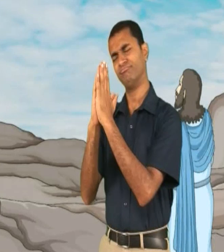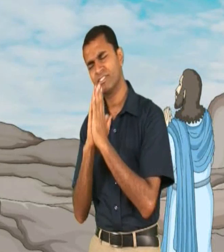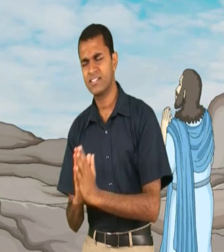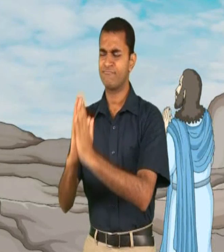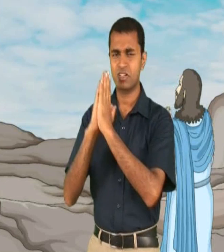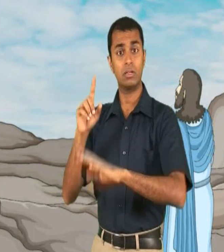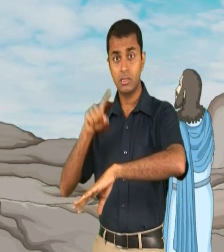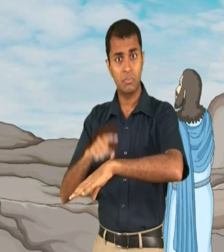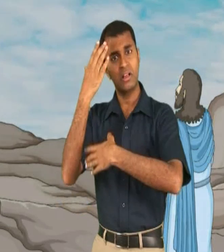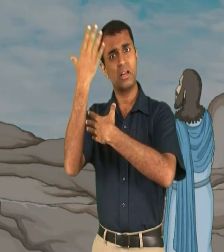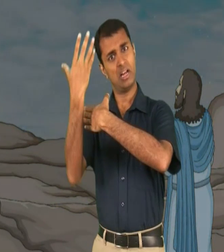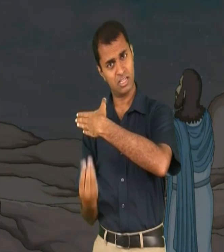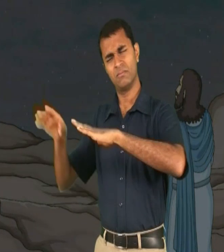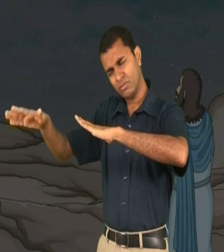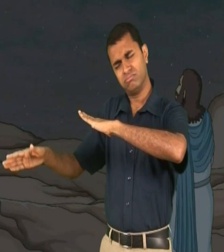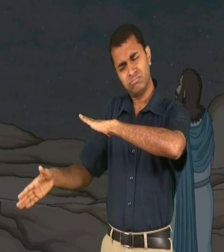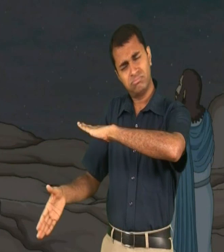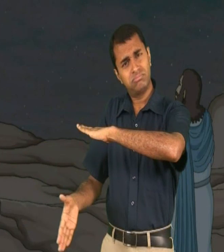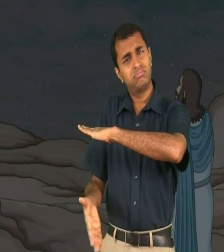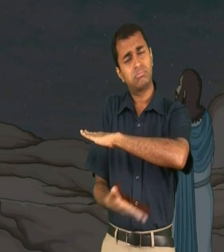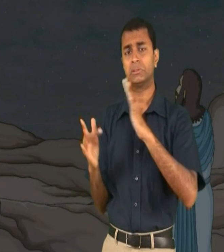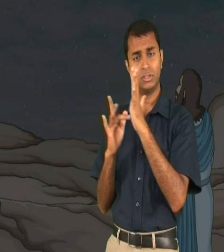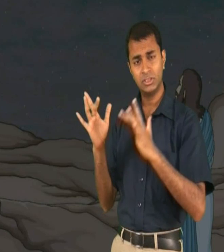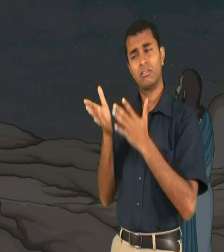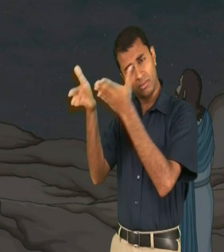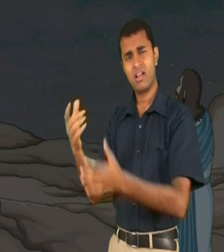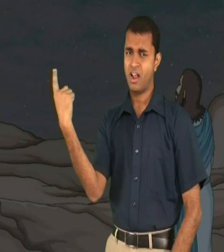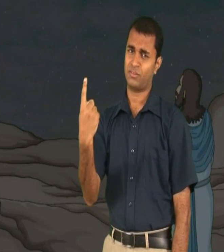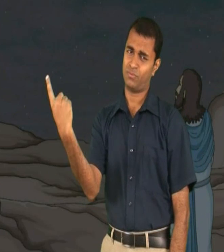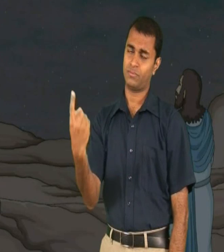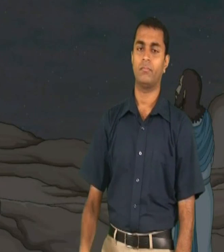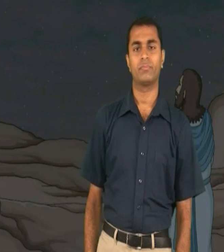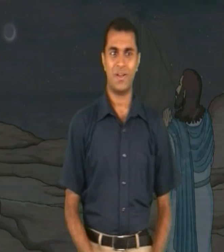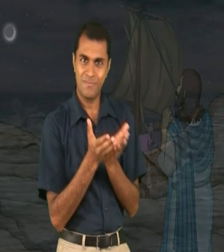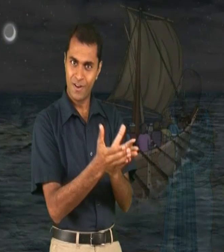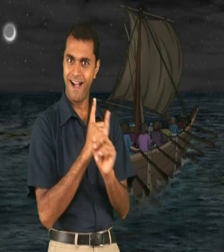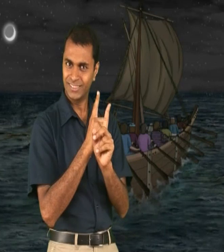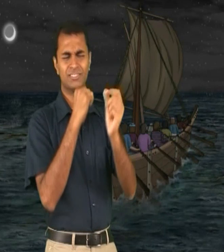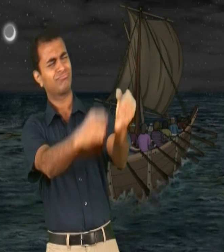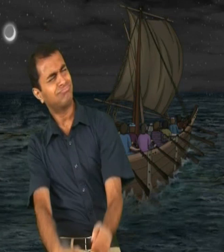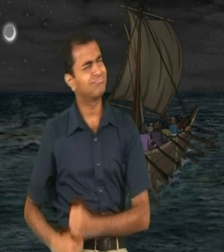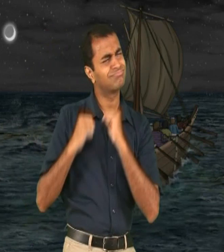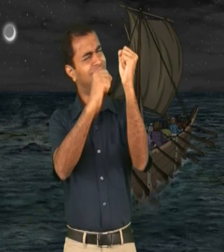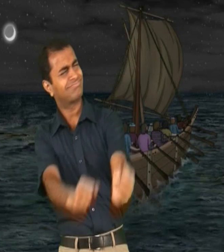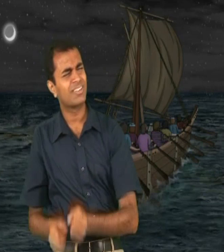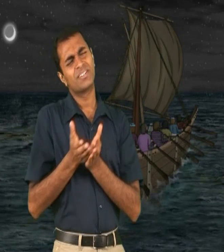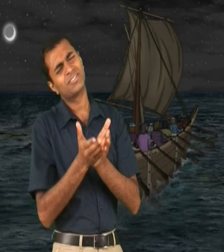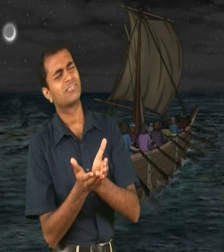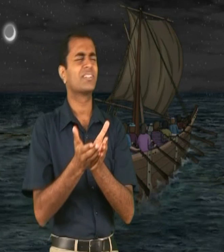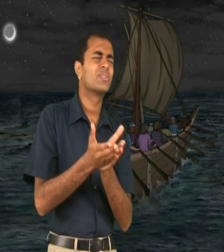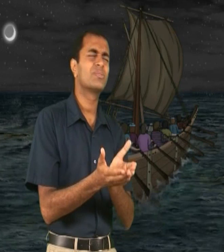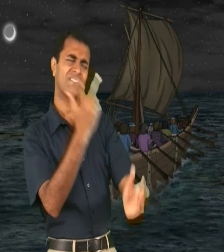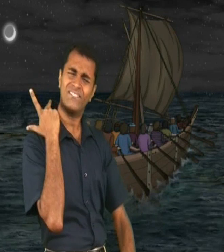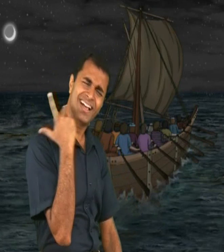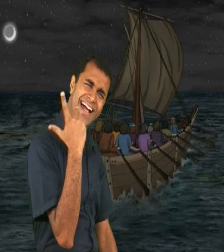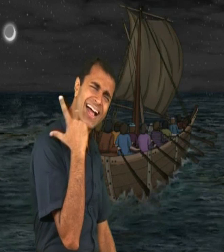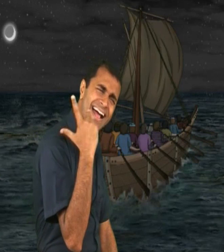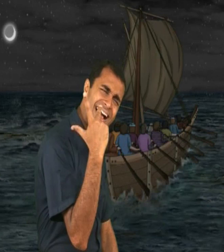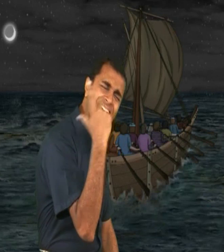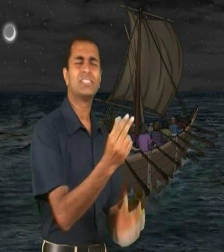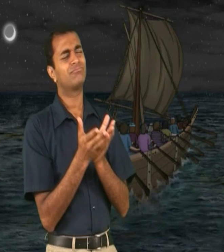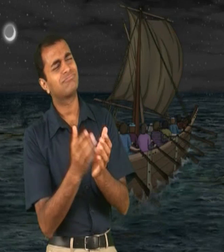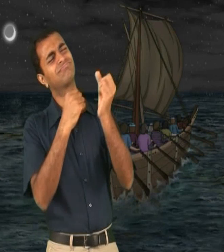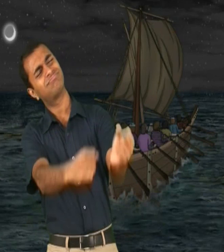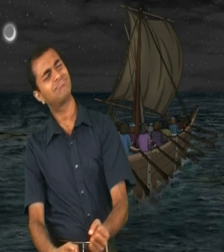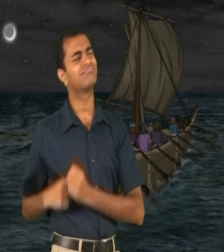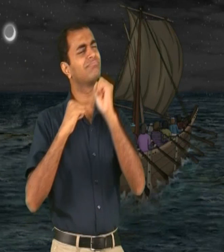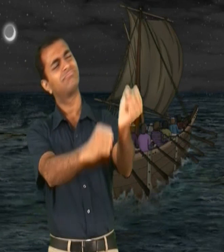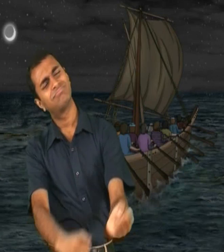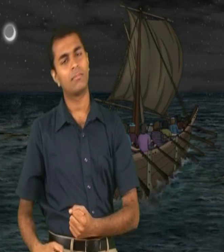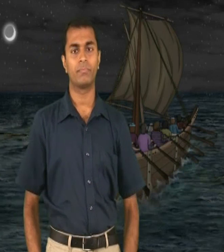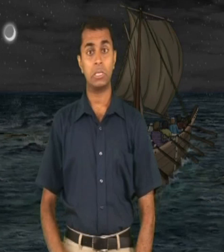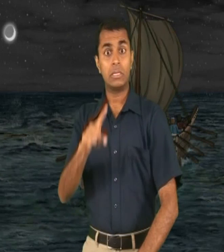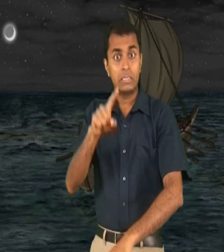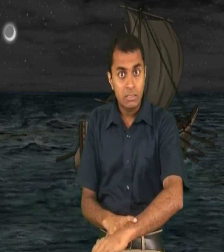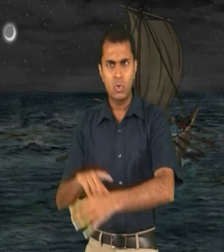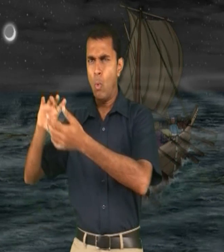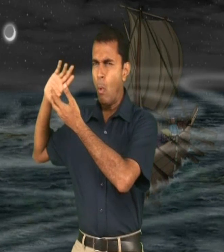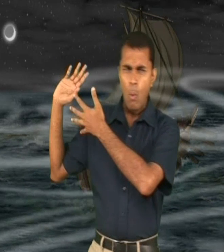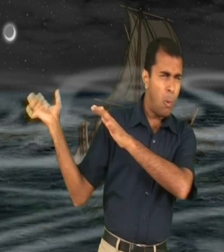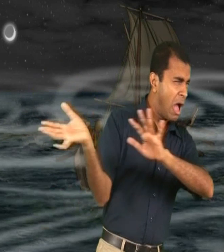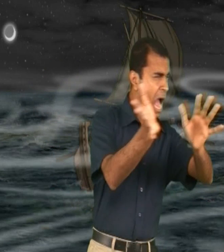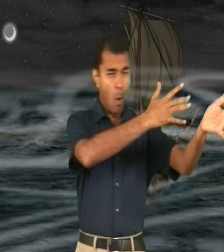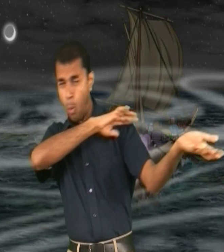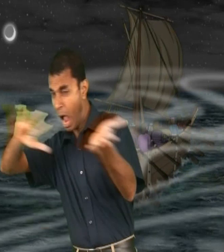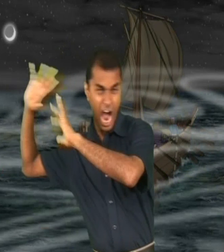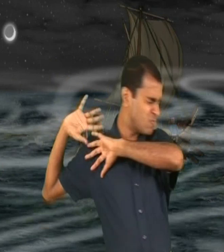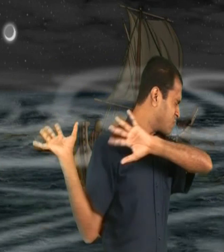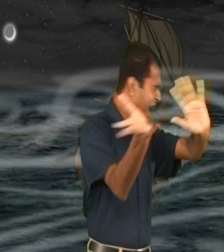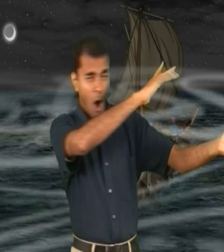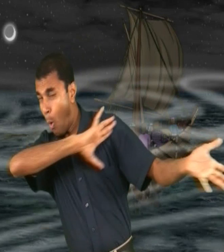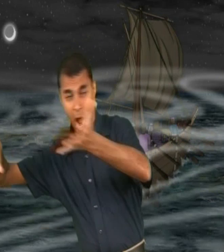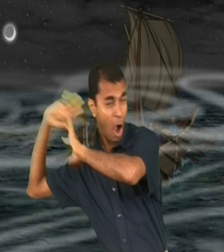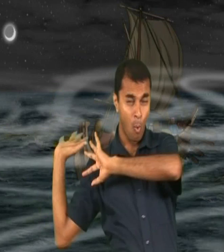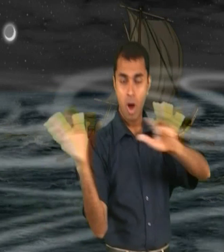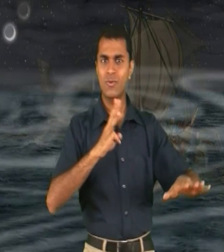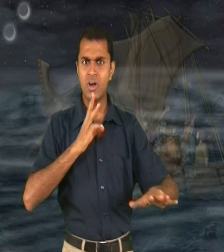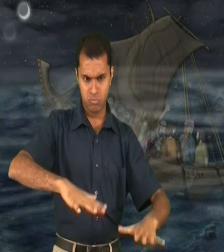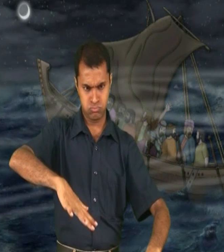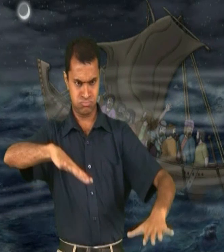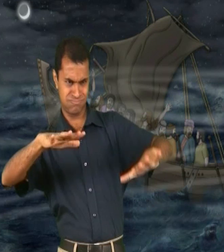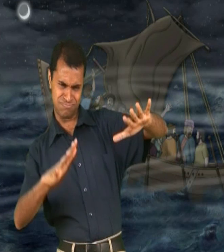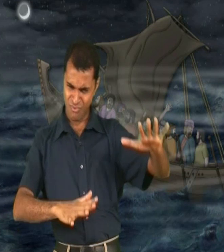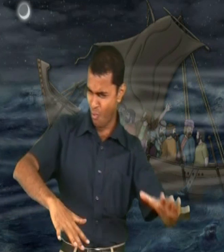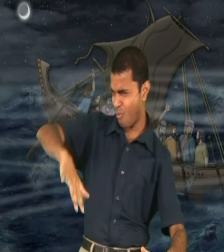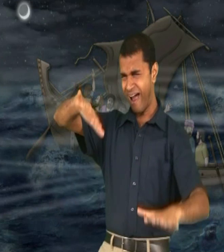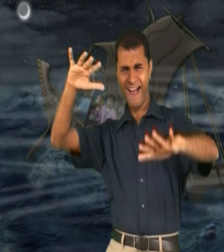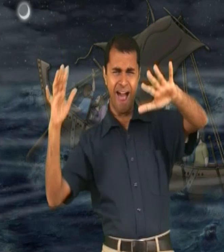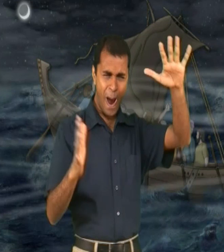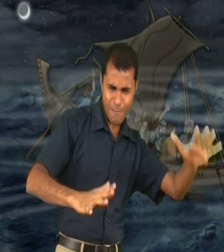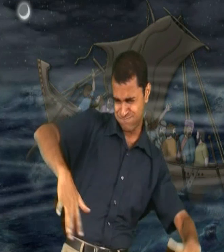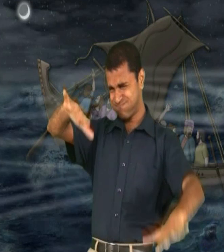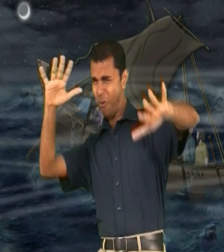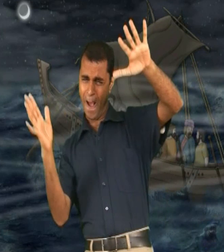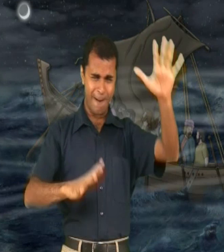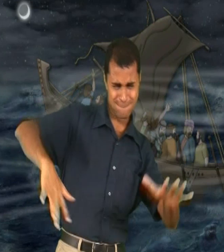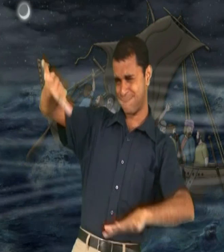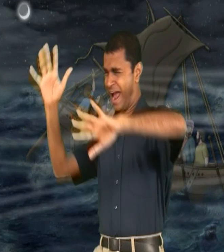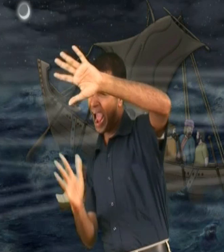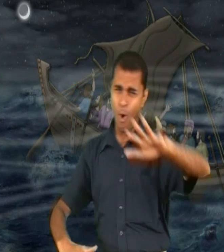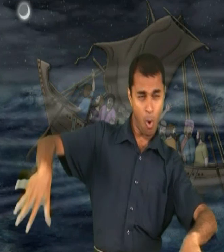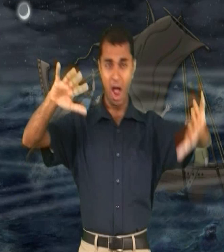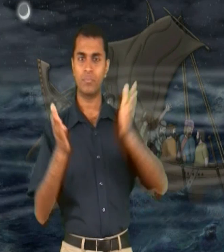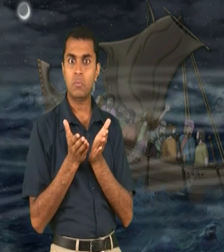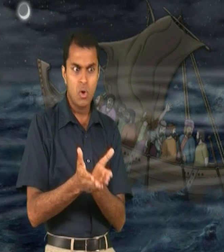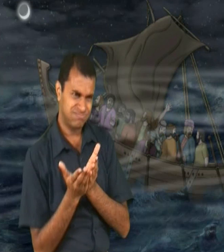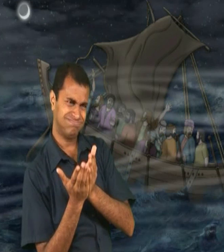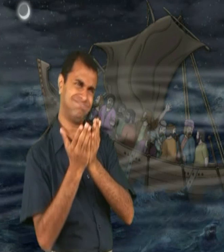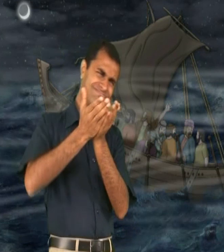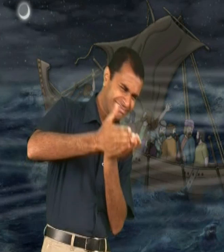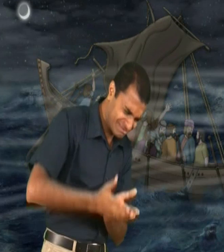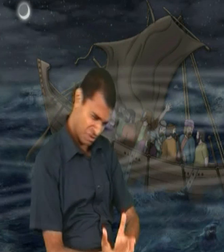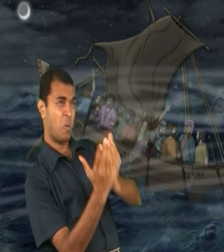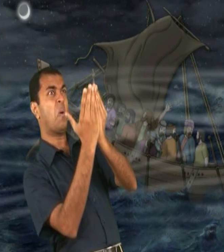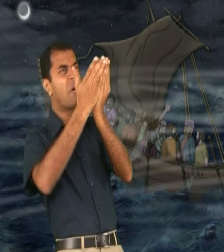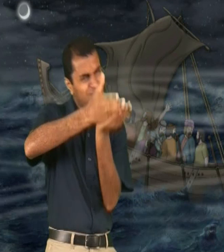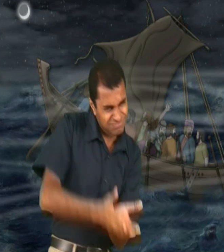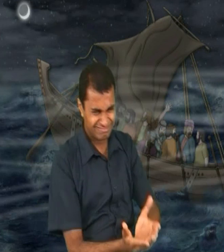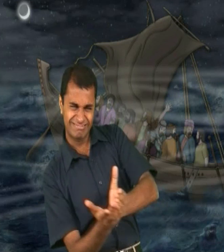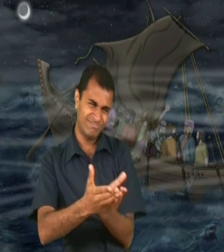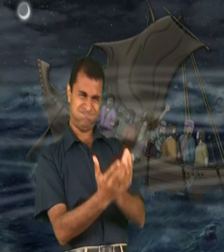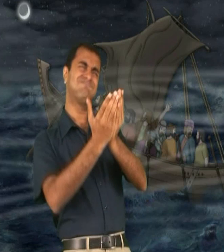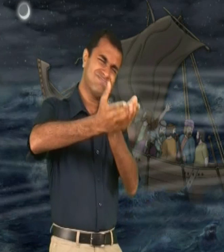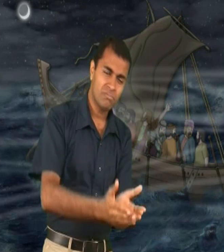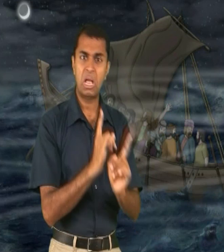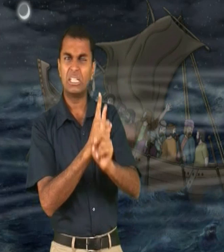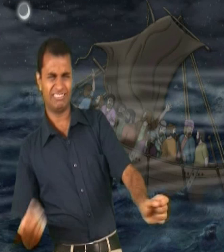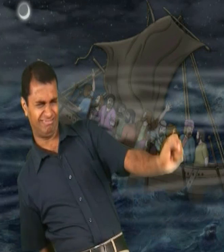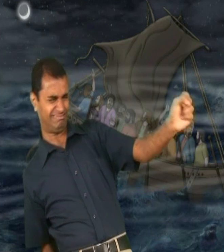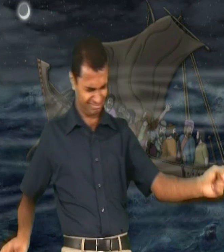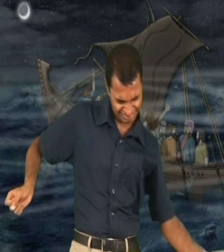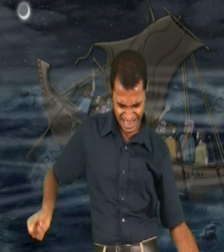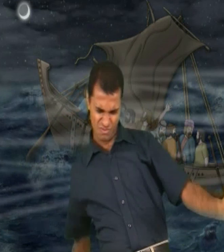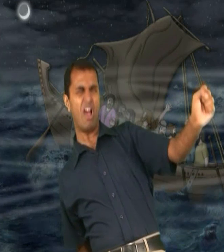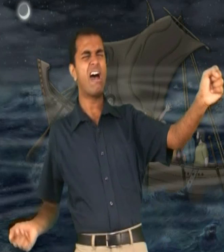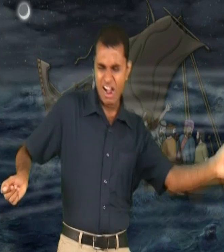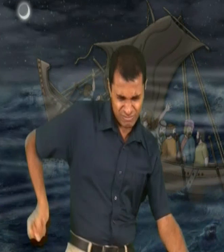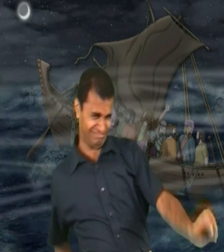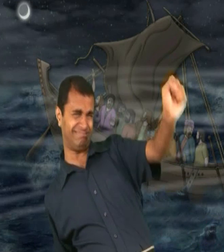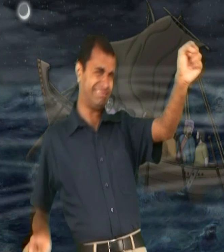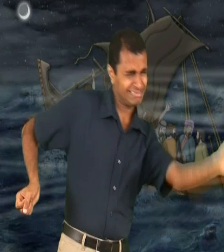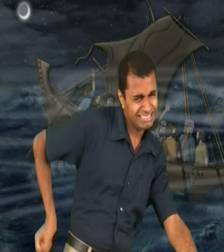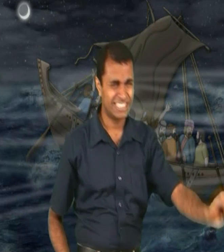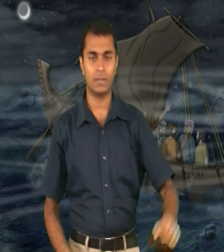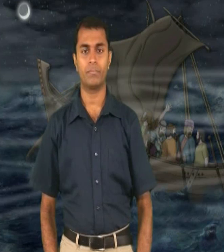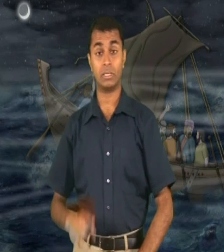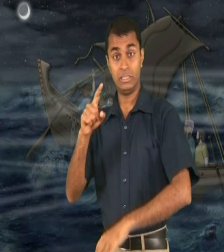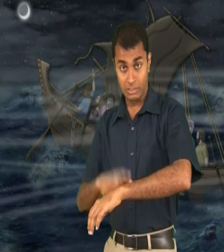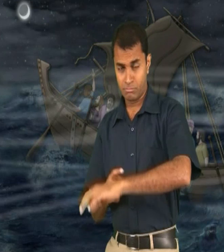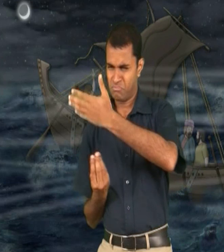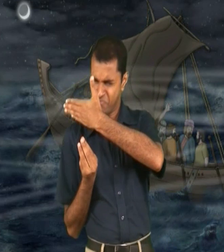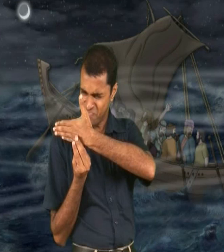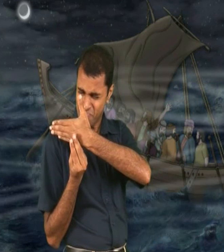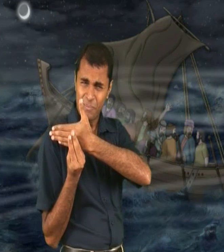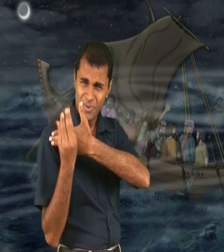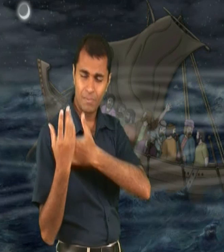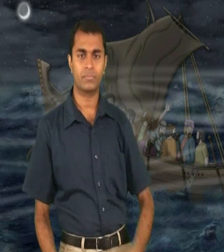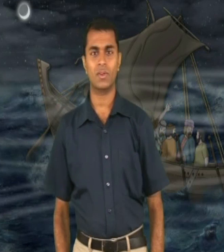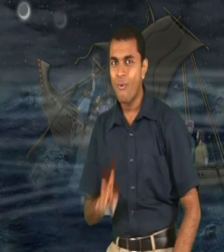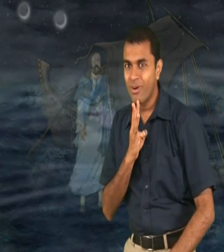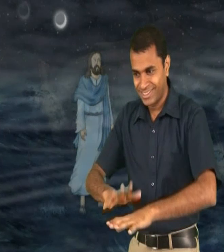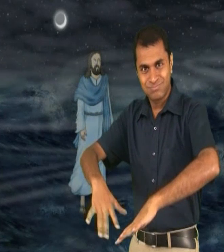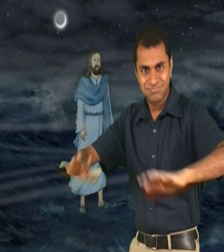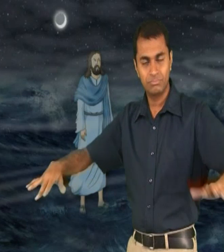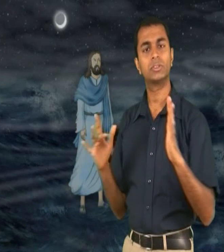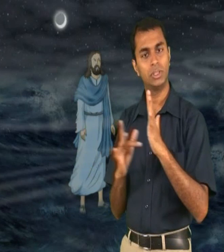When evening came, He was there alone, but the boat was already far from land, buffeted by the waves because the wind was against it.